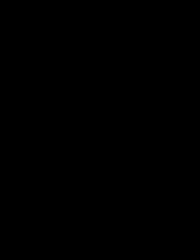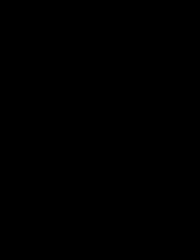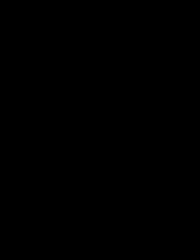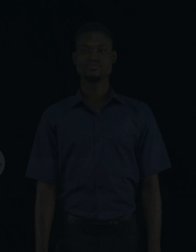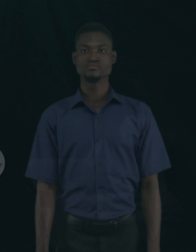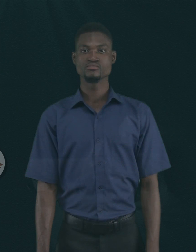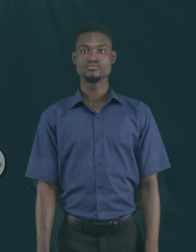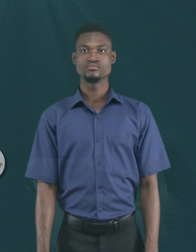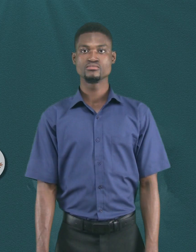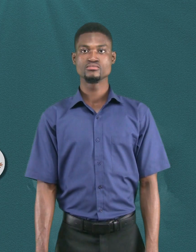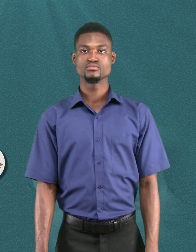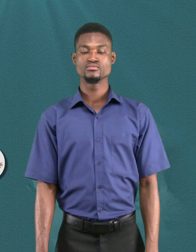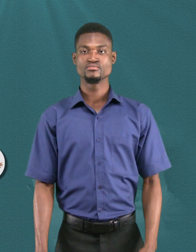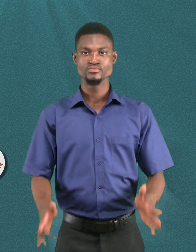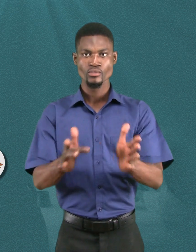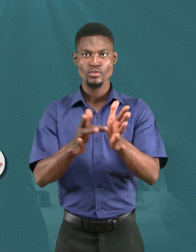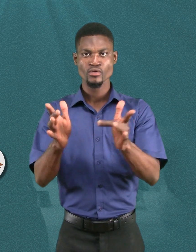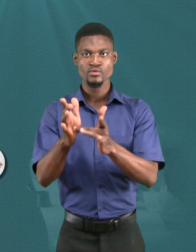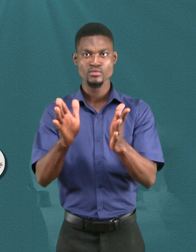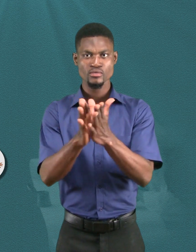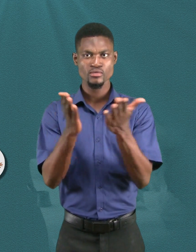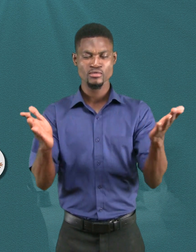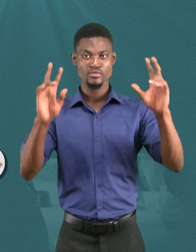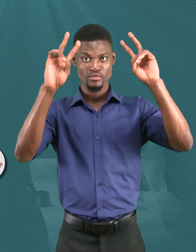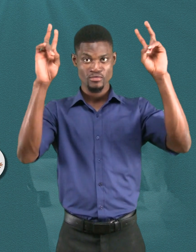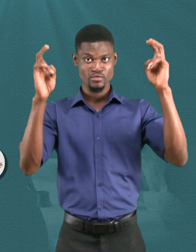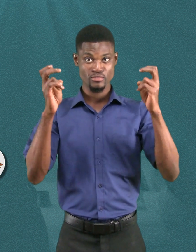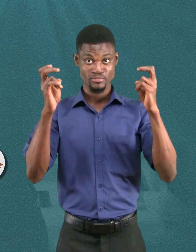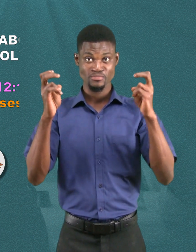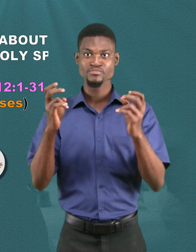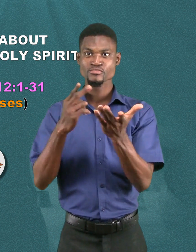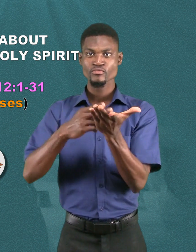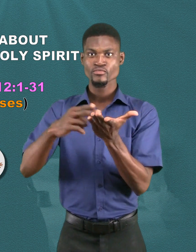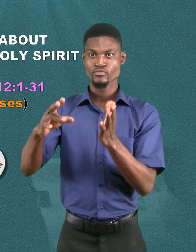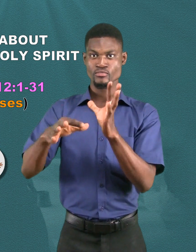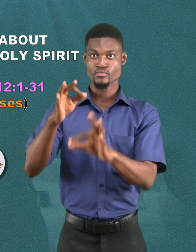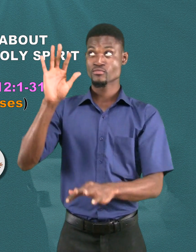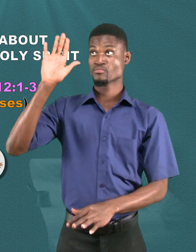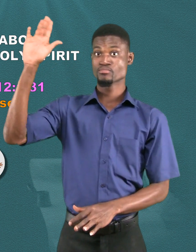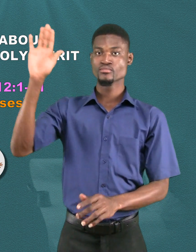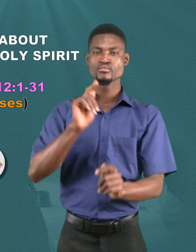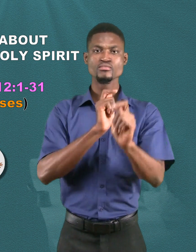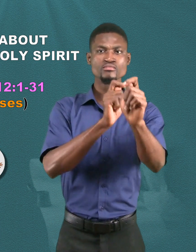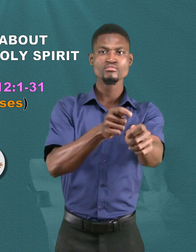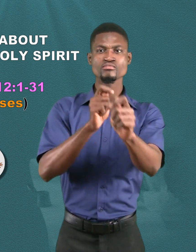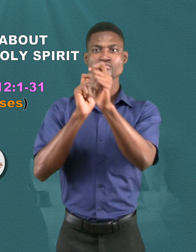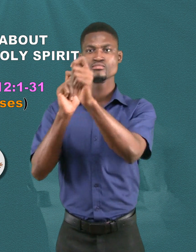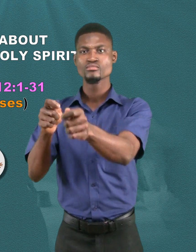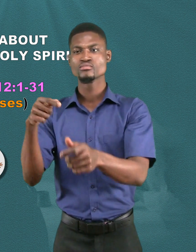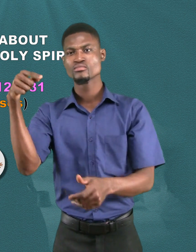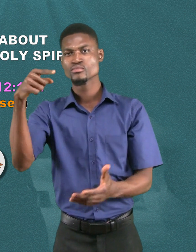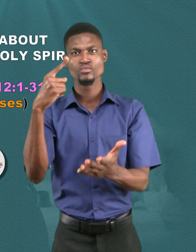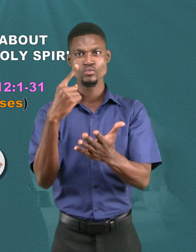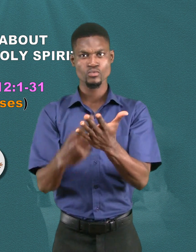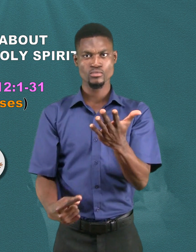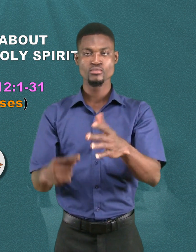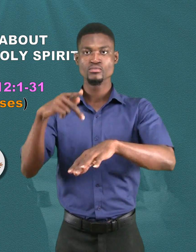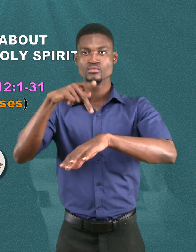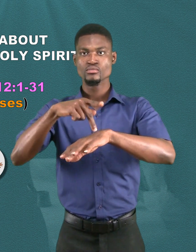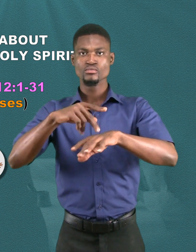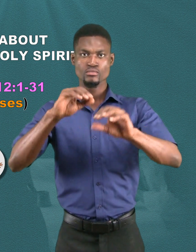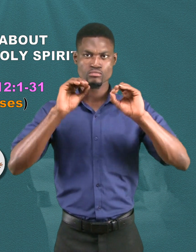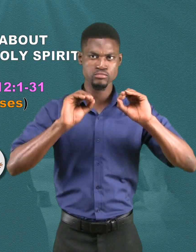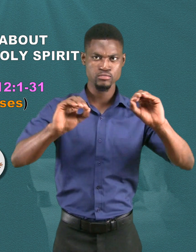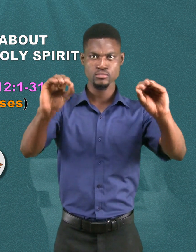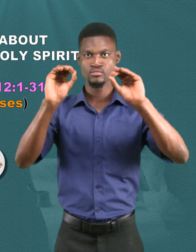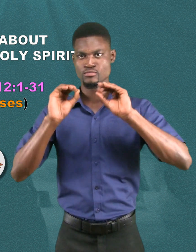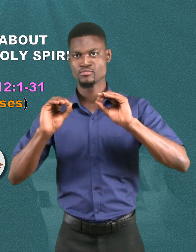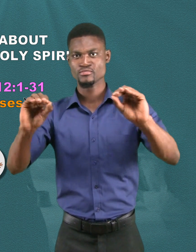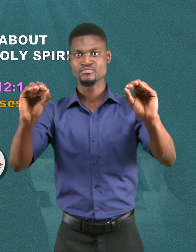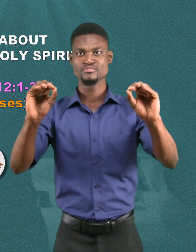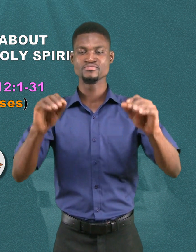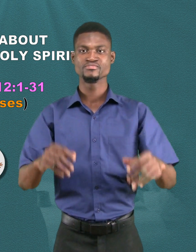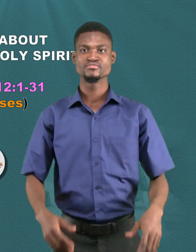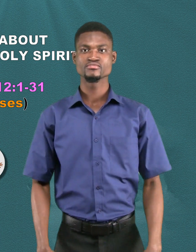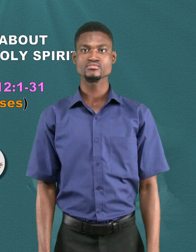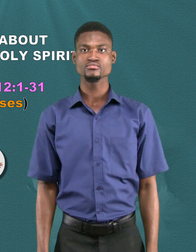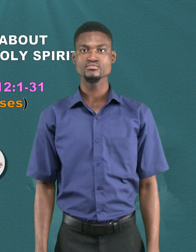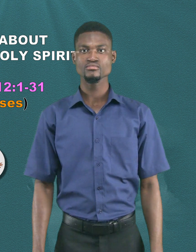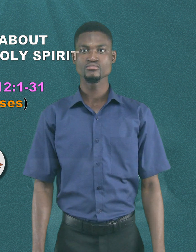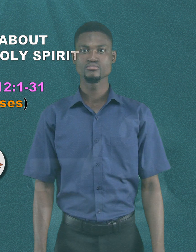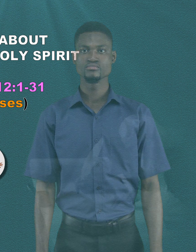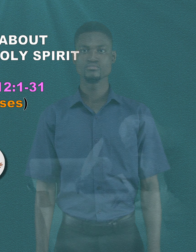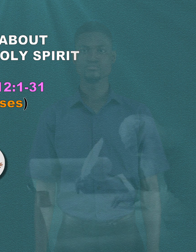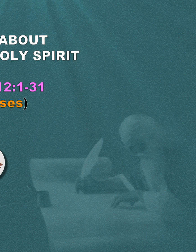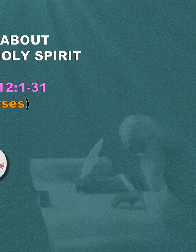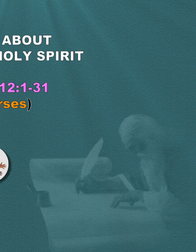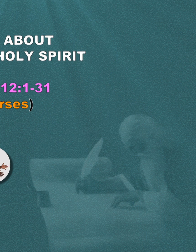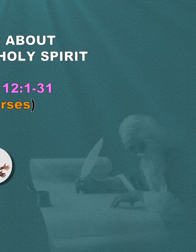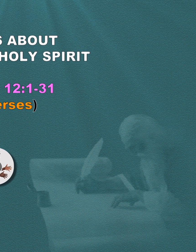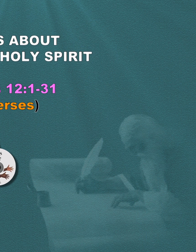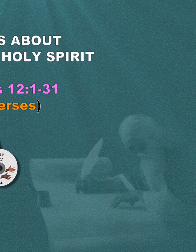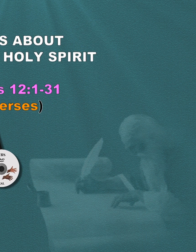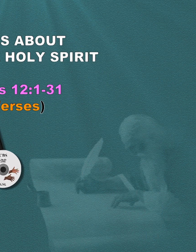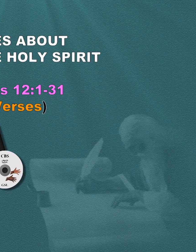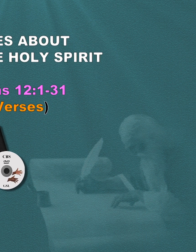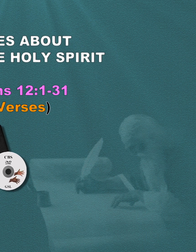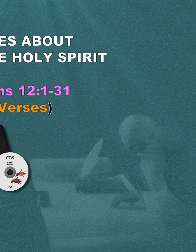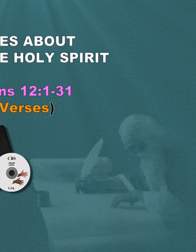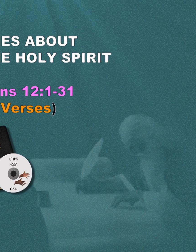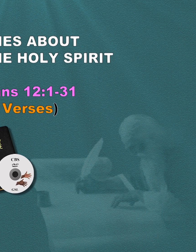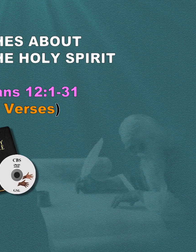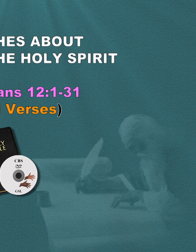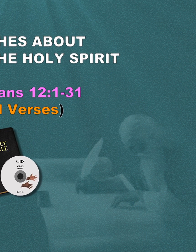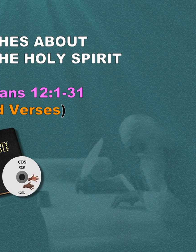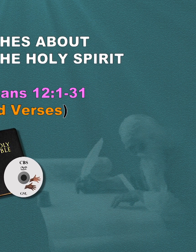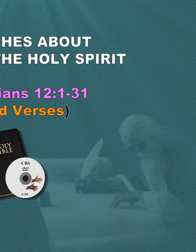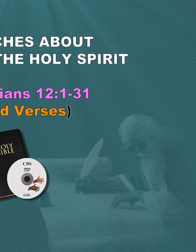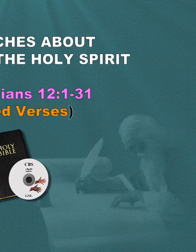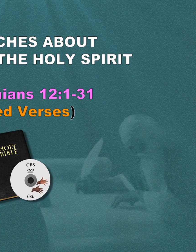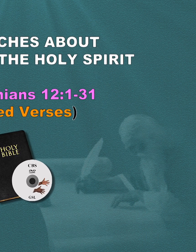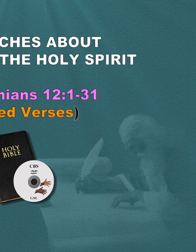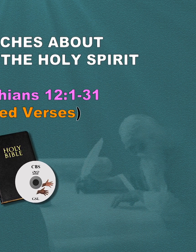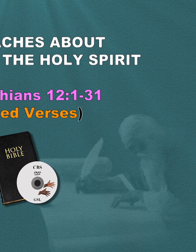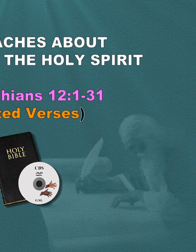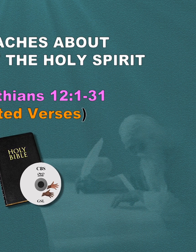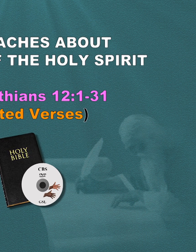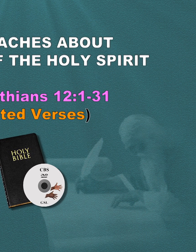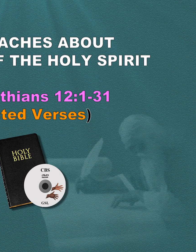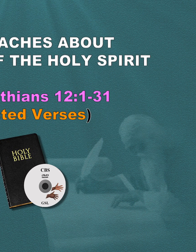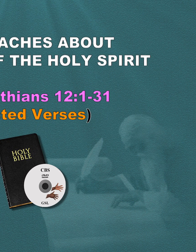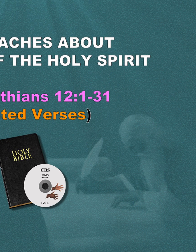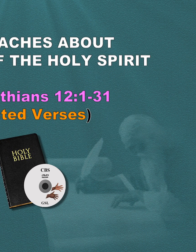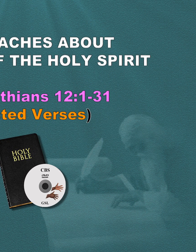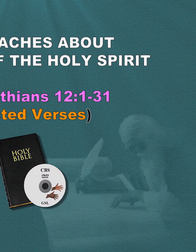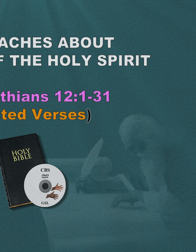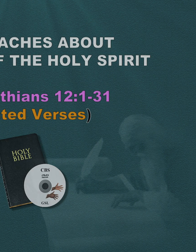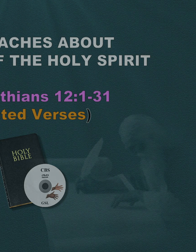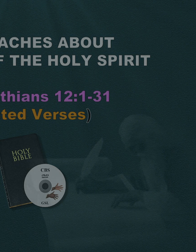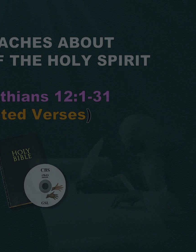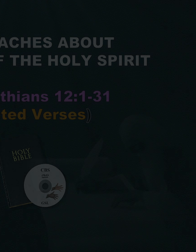Paul teaches about the gifts of the Holy Spirit